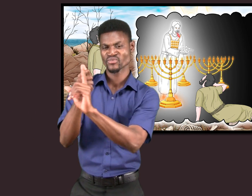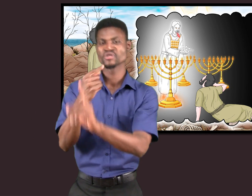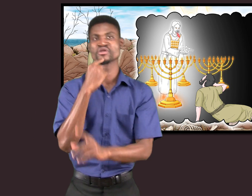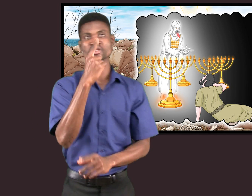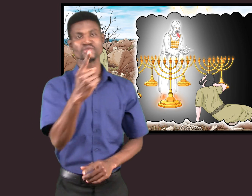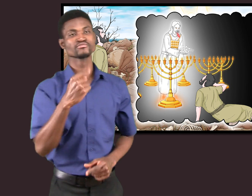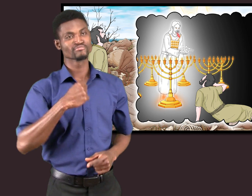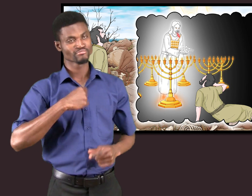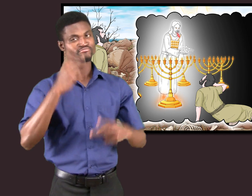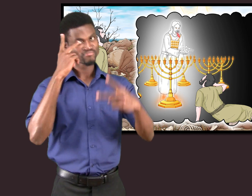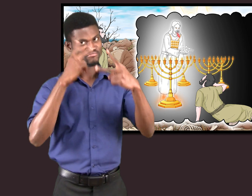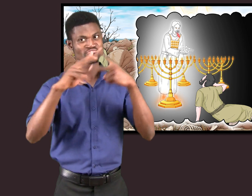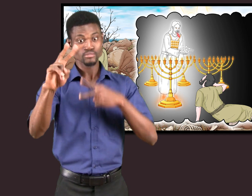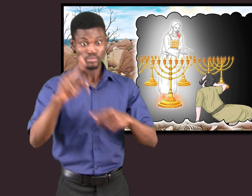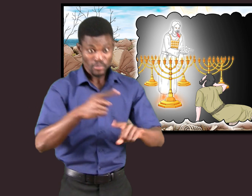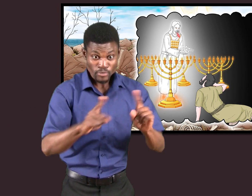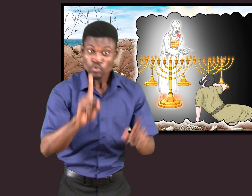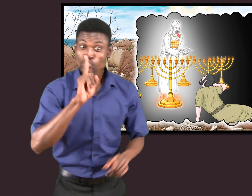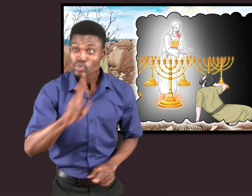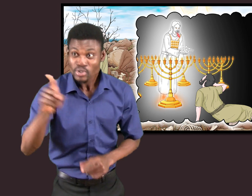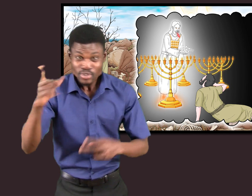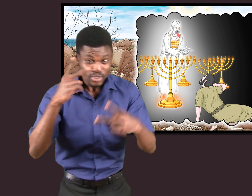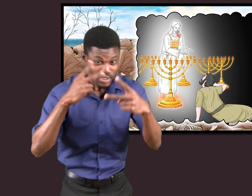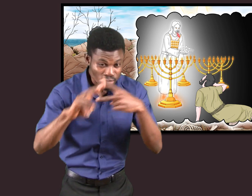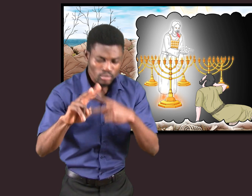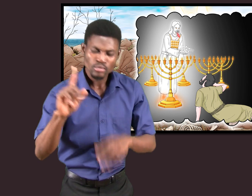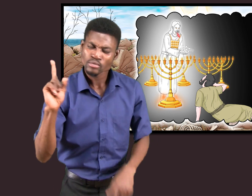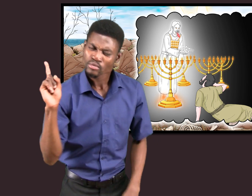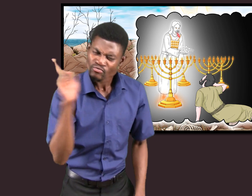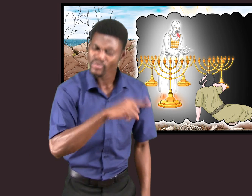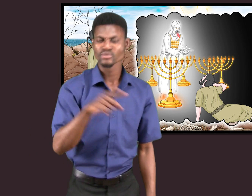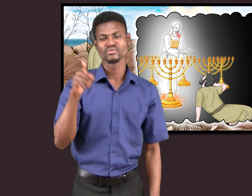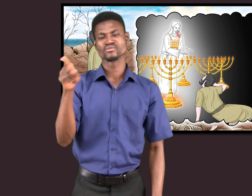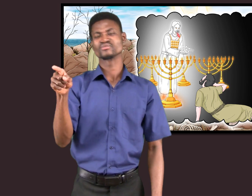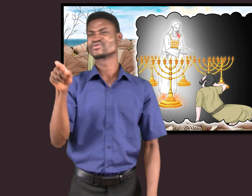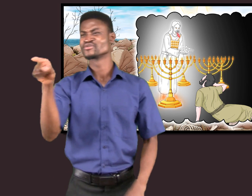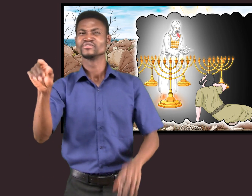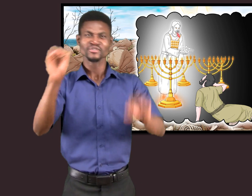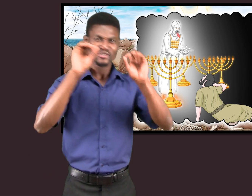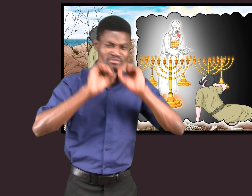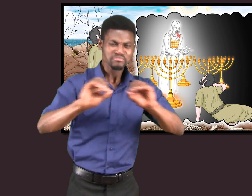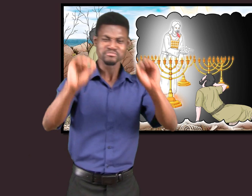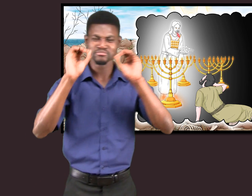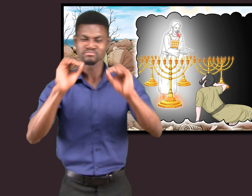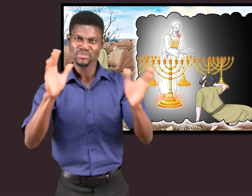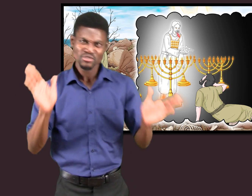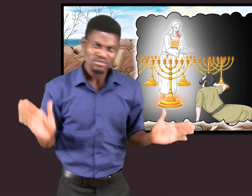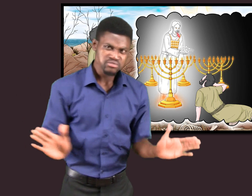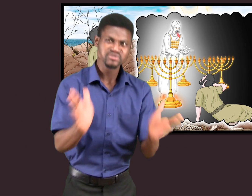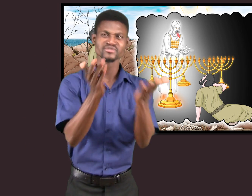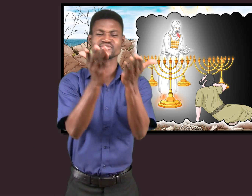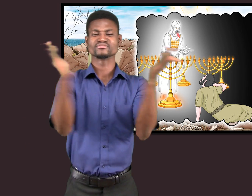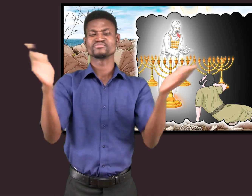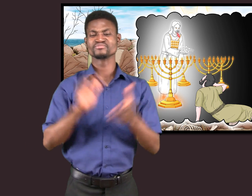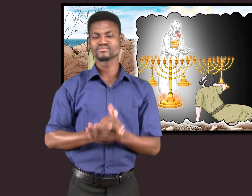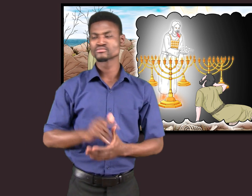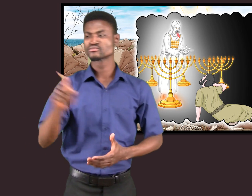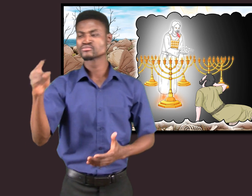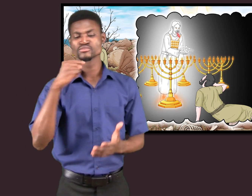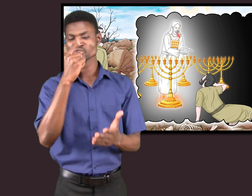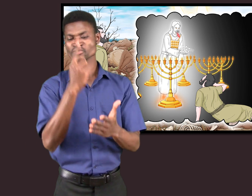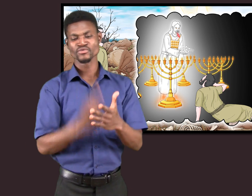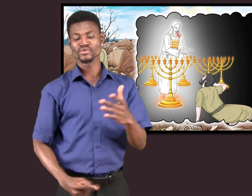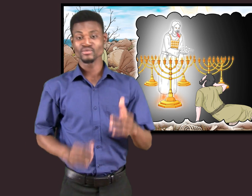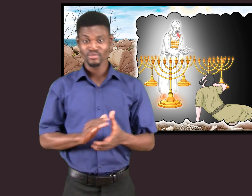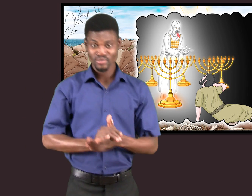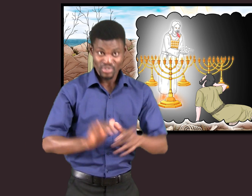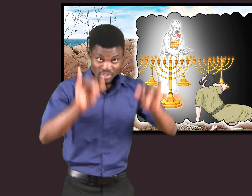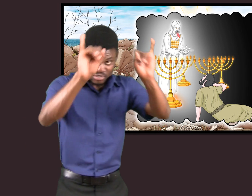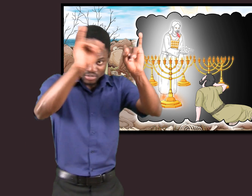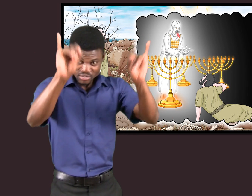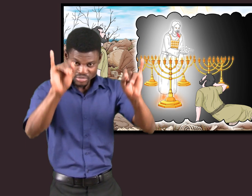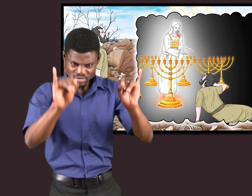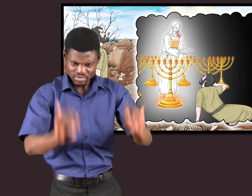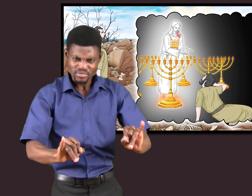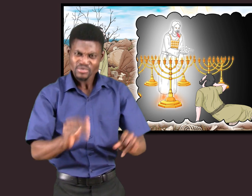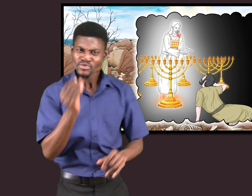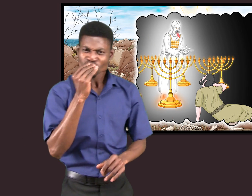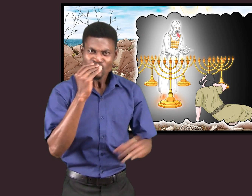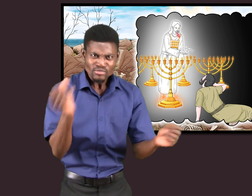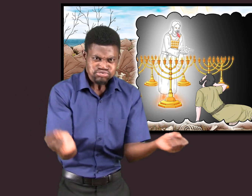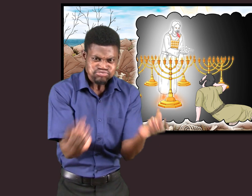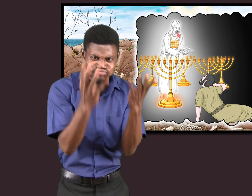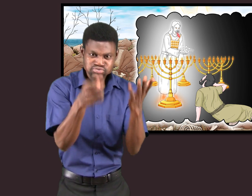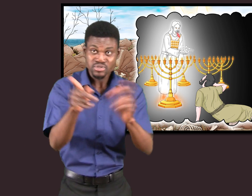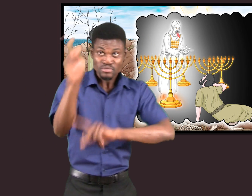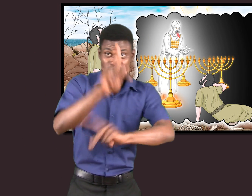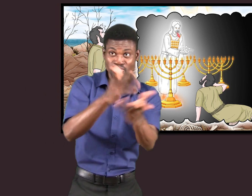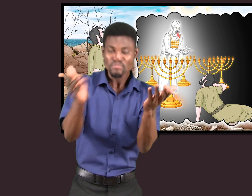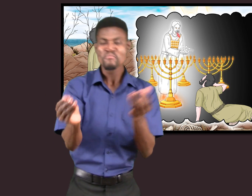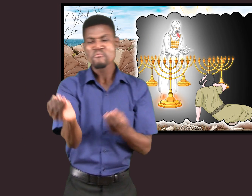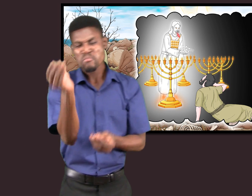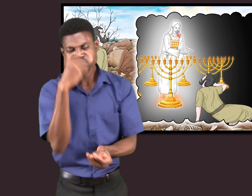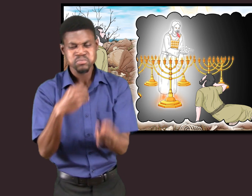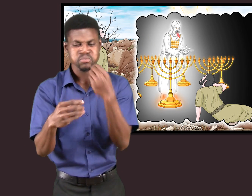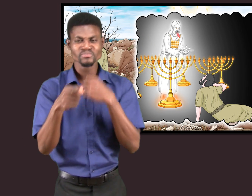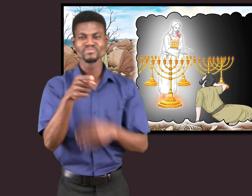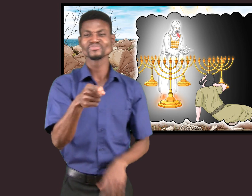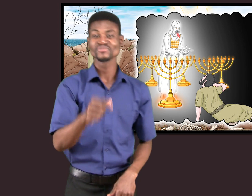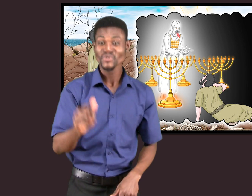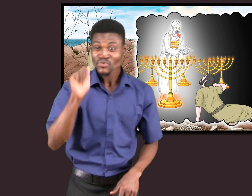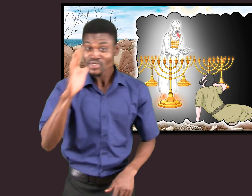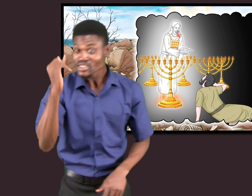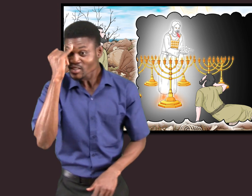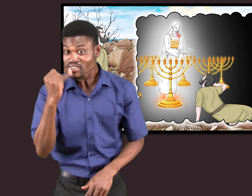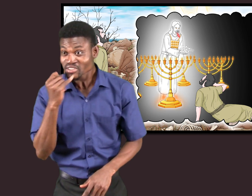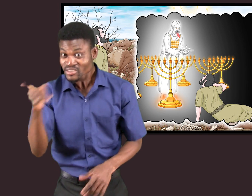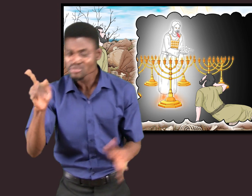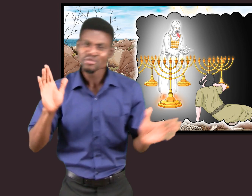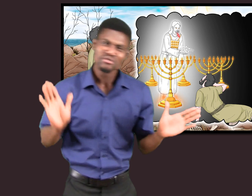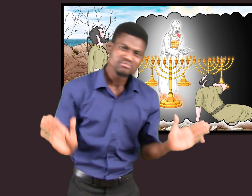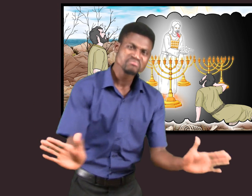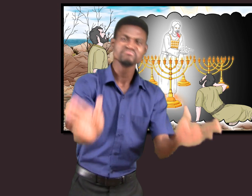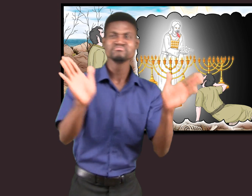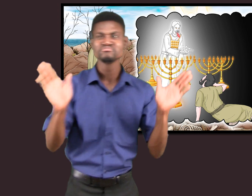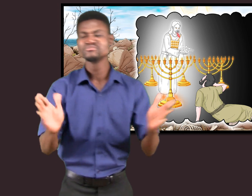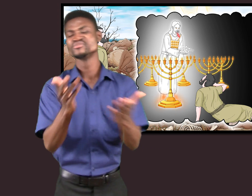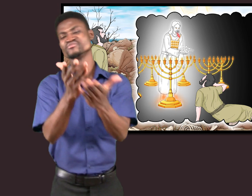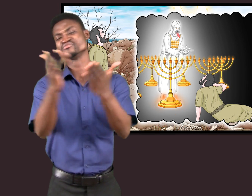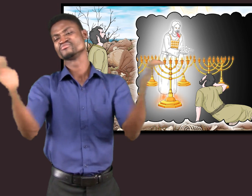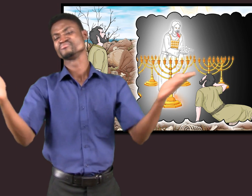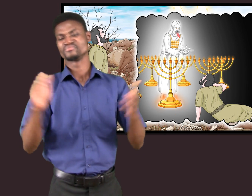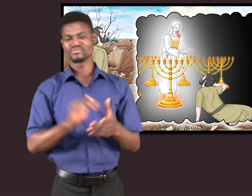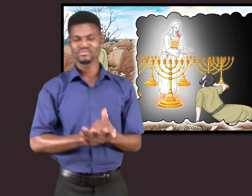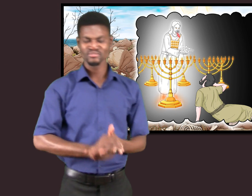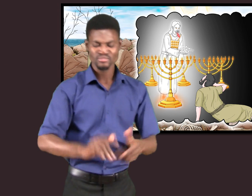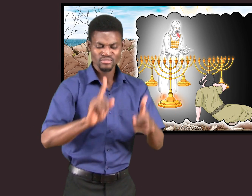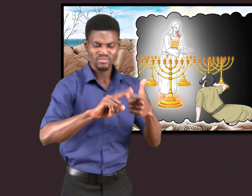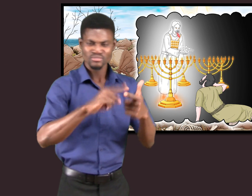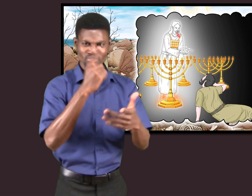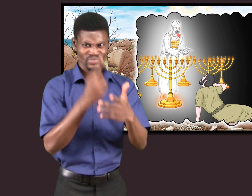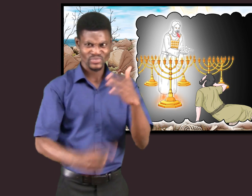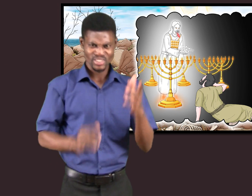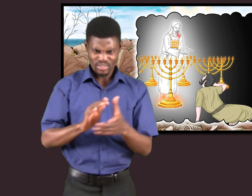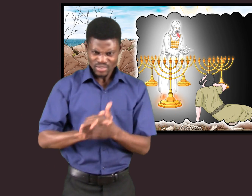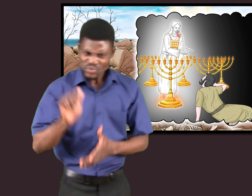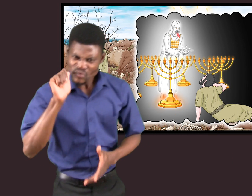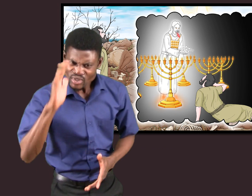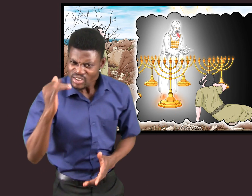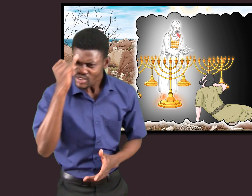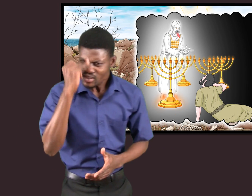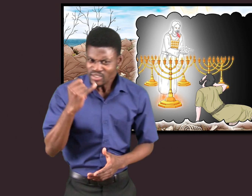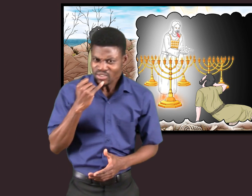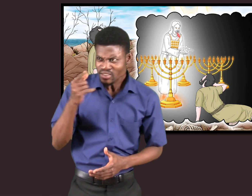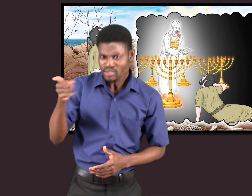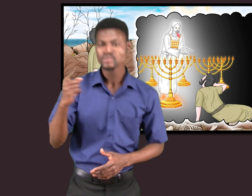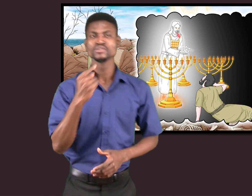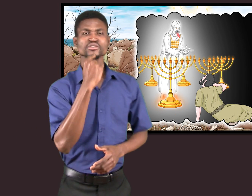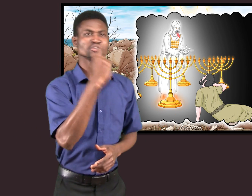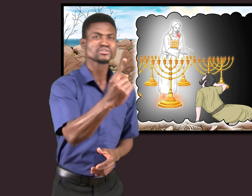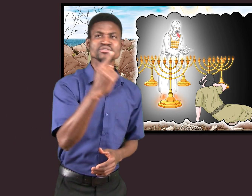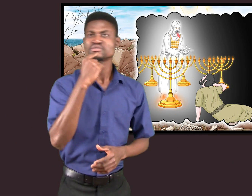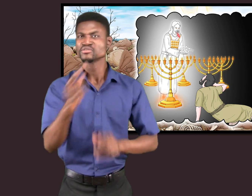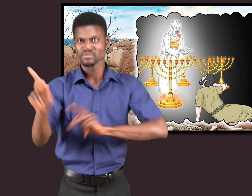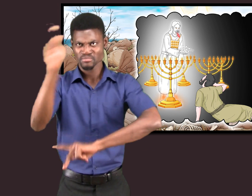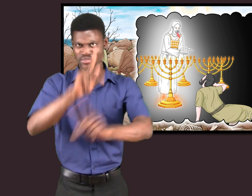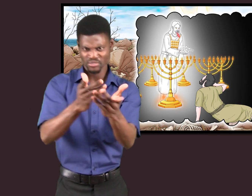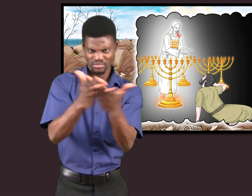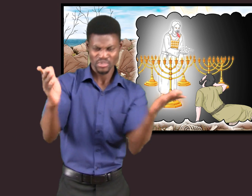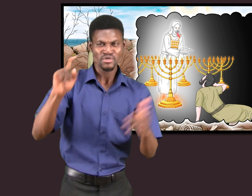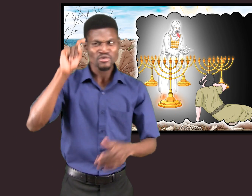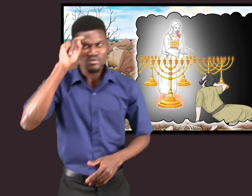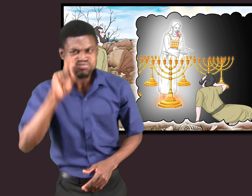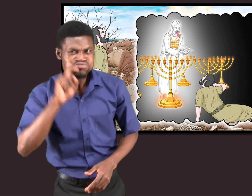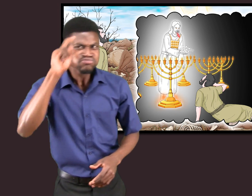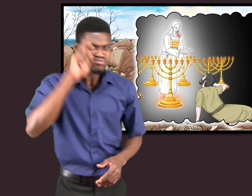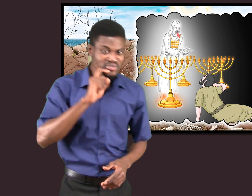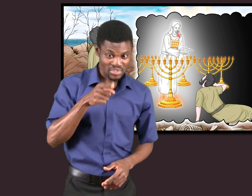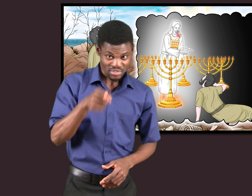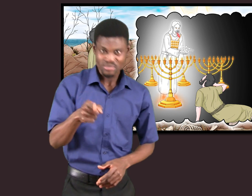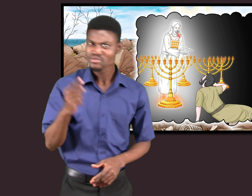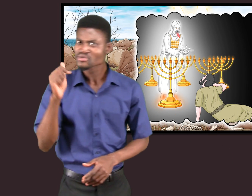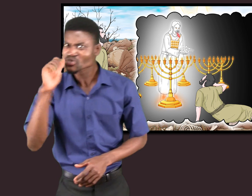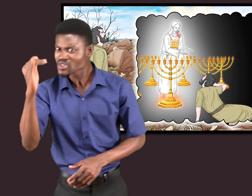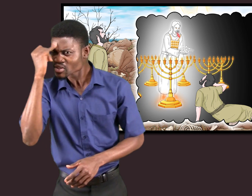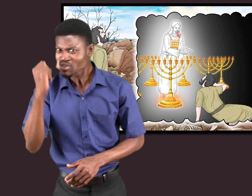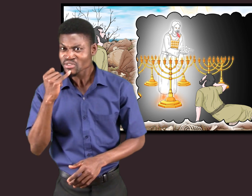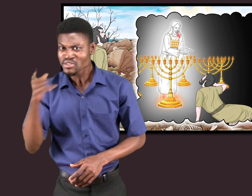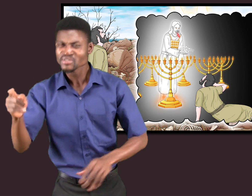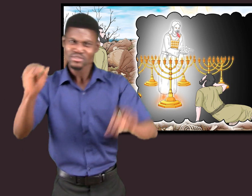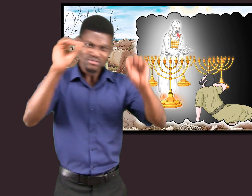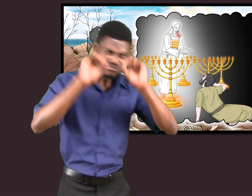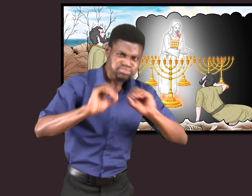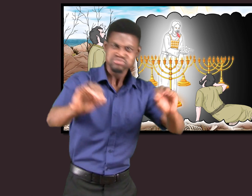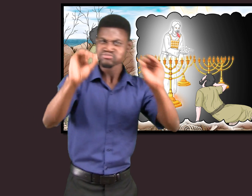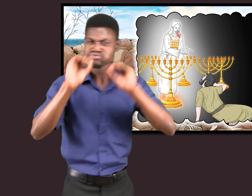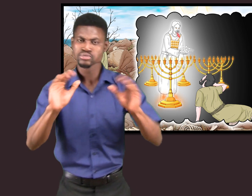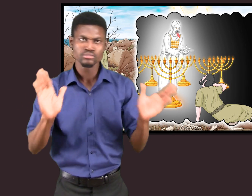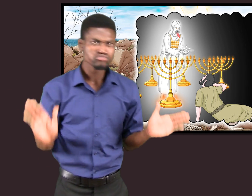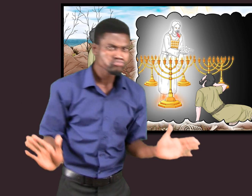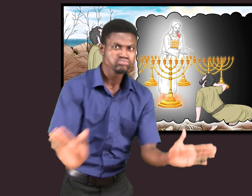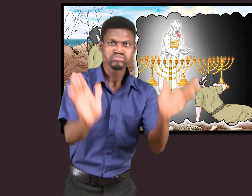By her teaching she misleads My servants to be sexually immoral and to eat food sacrificed to idols.